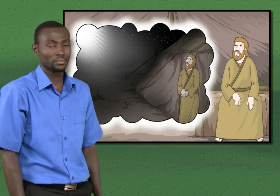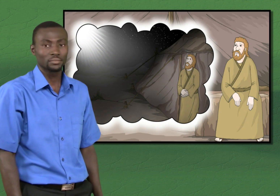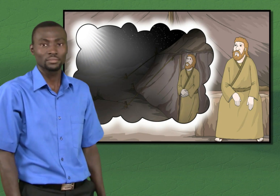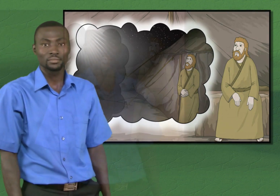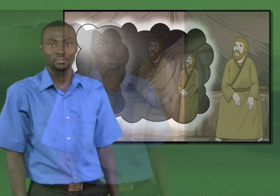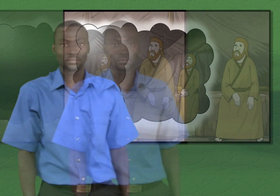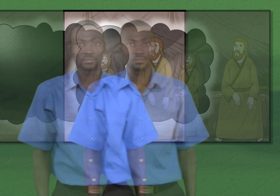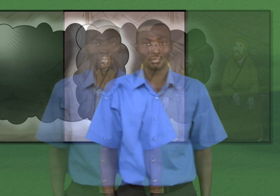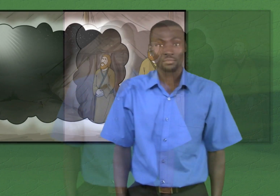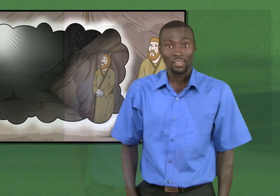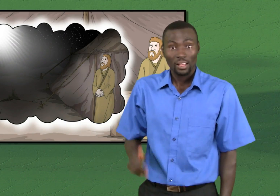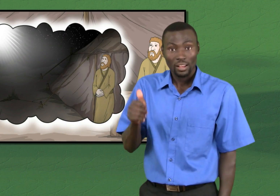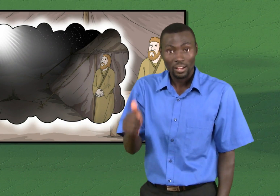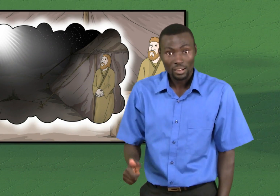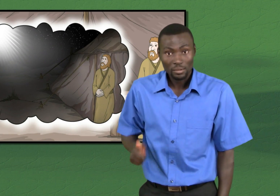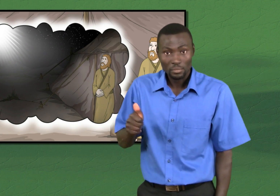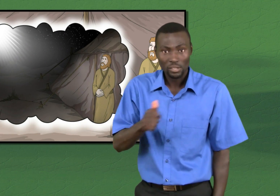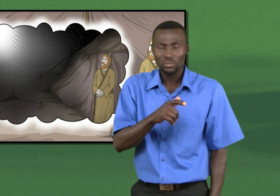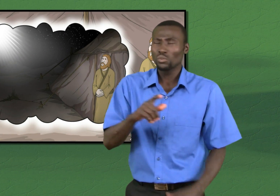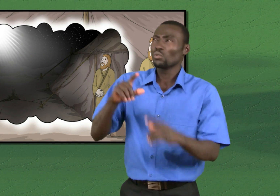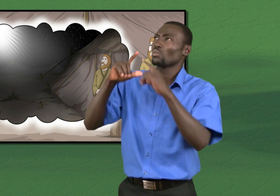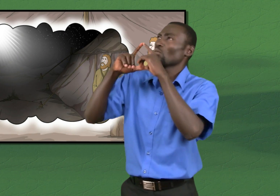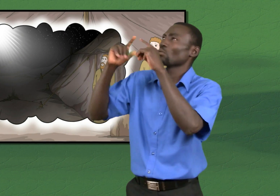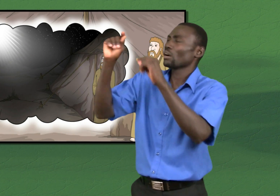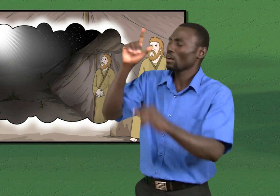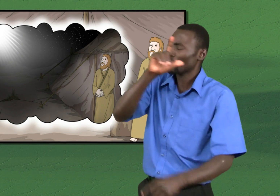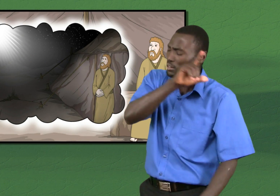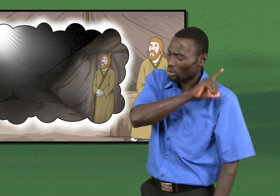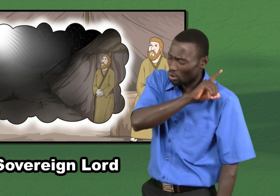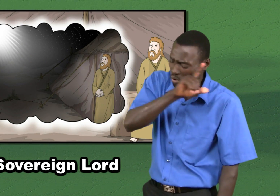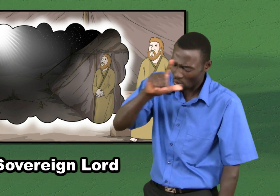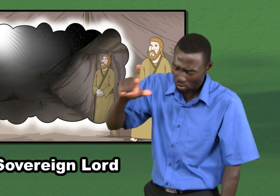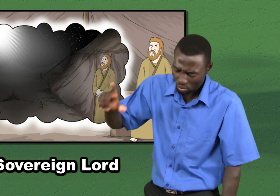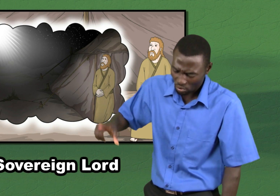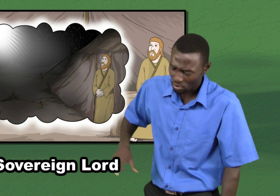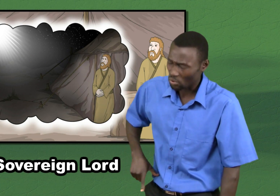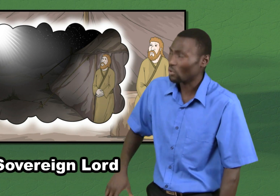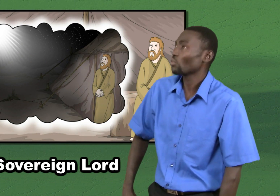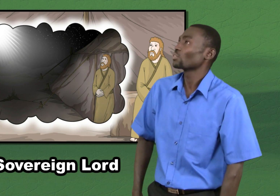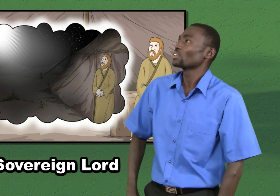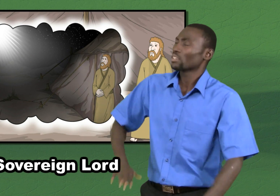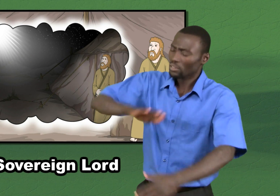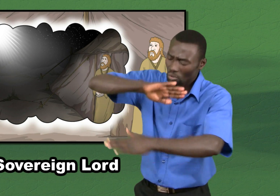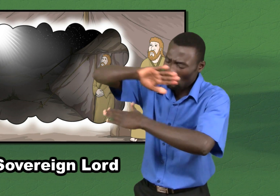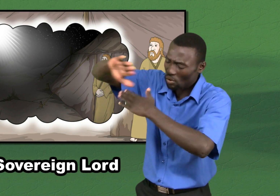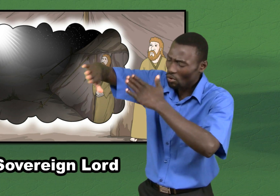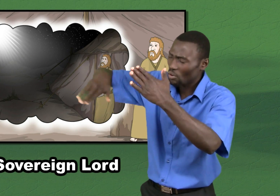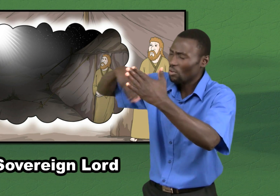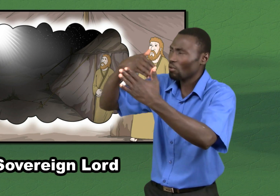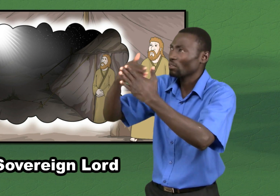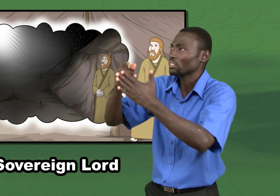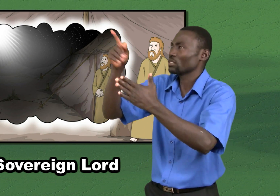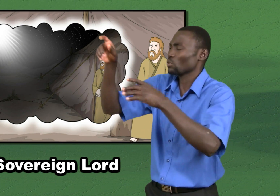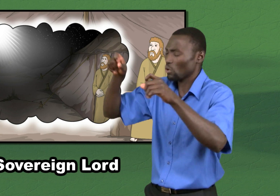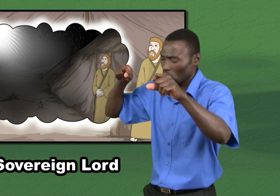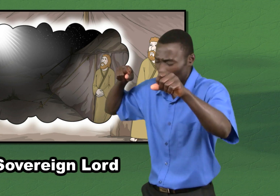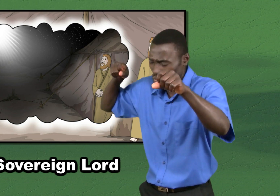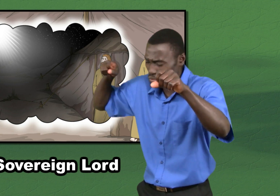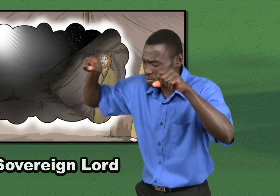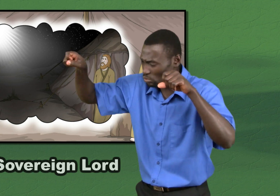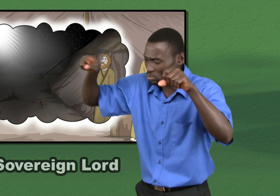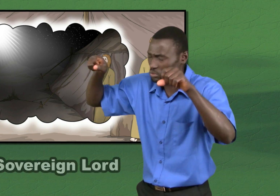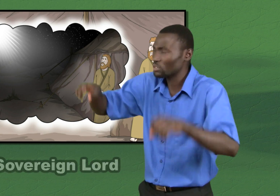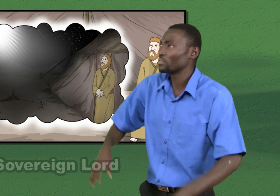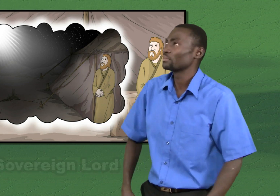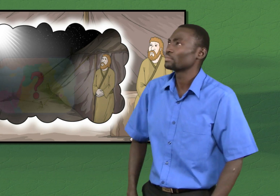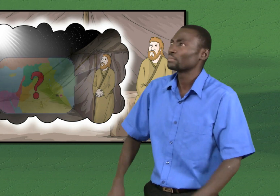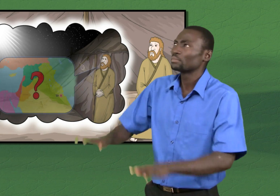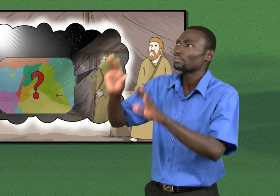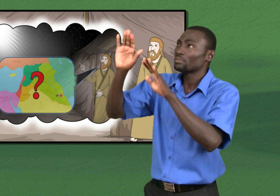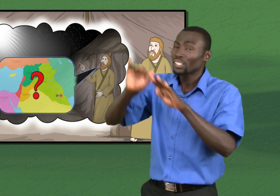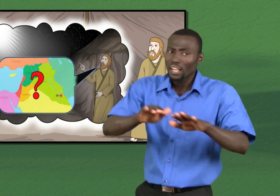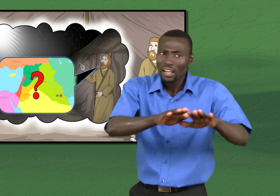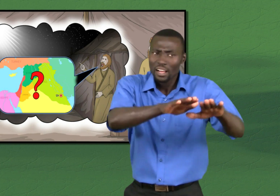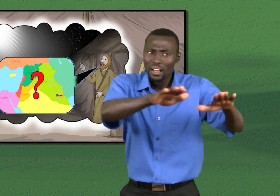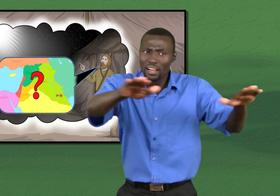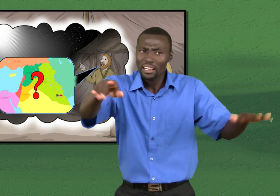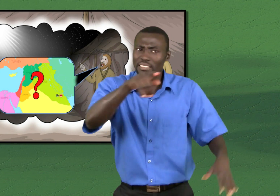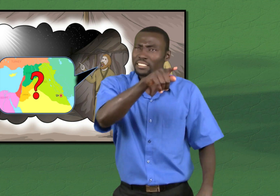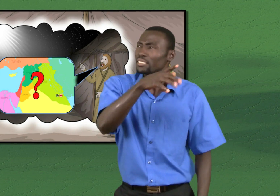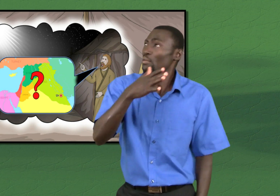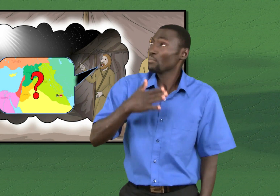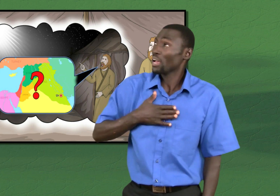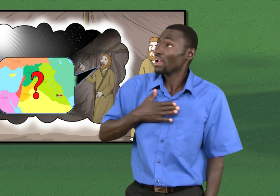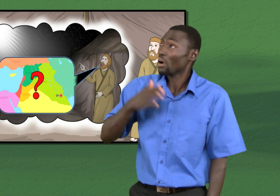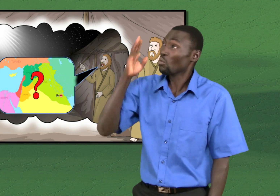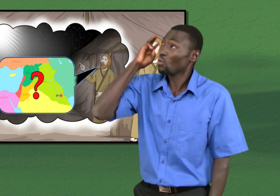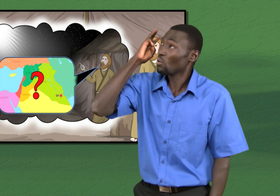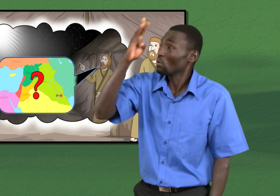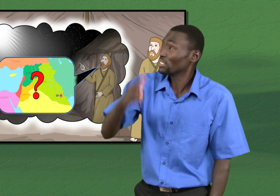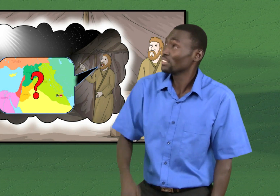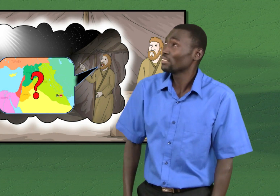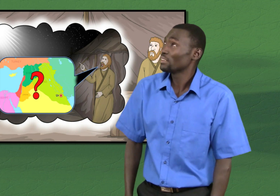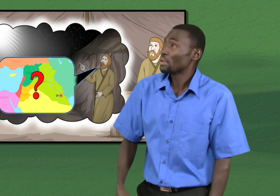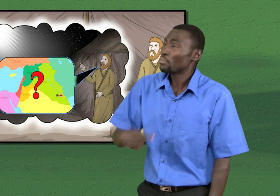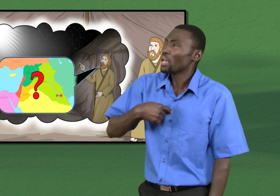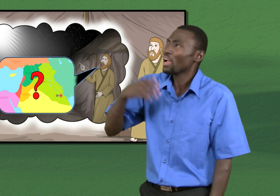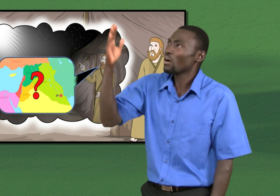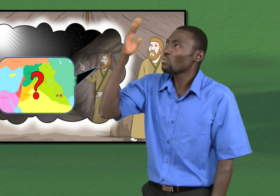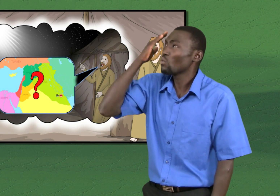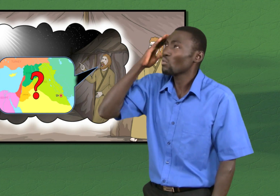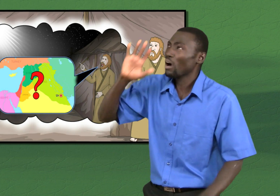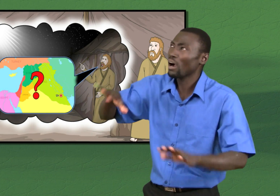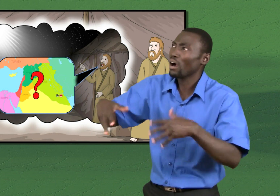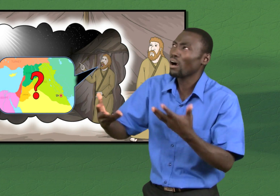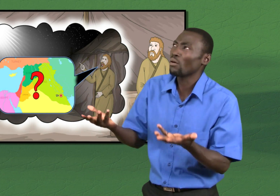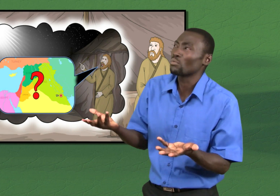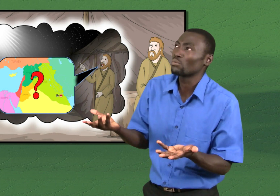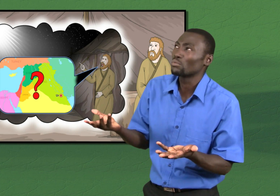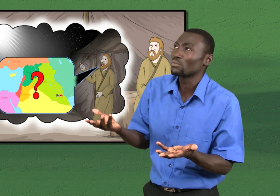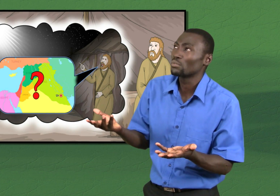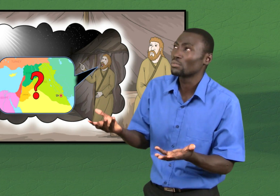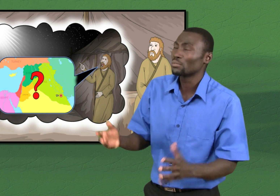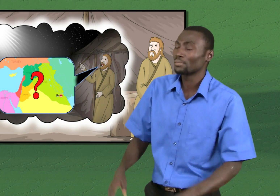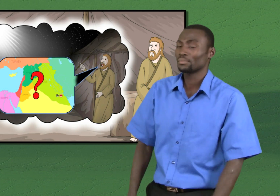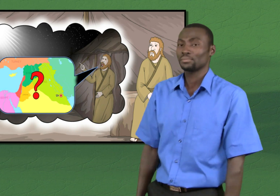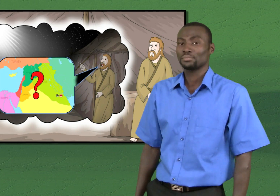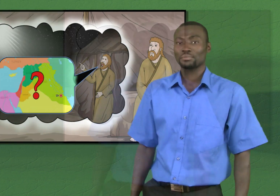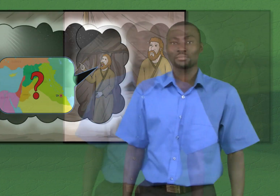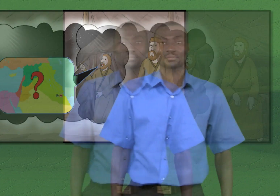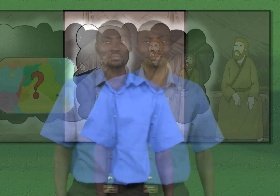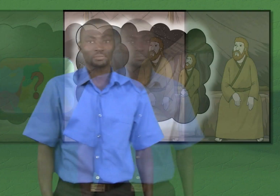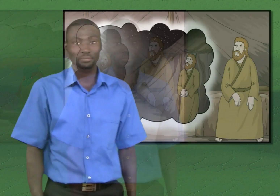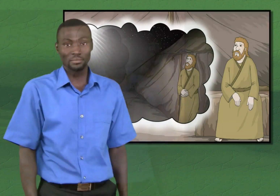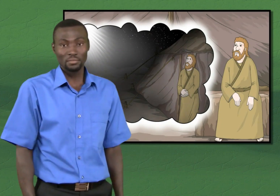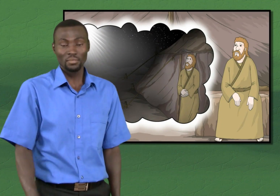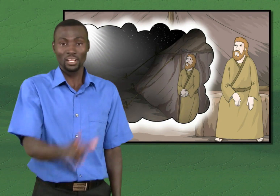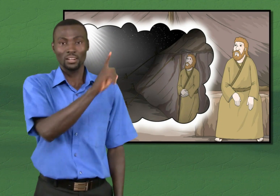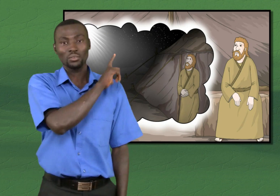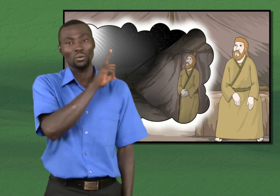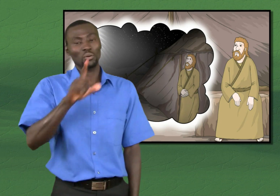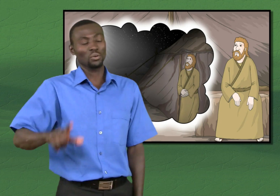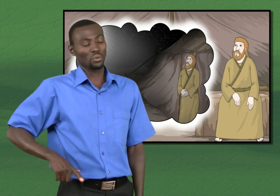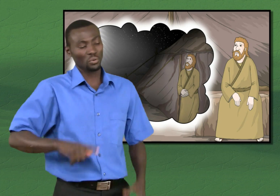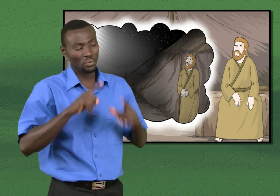But Abram replied, “Lord GOD, how can I know that I will possess it?”